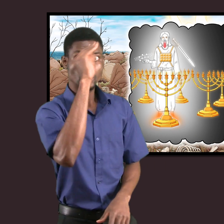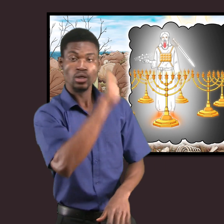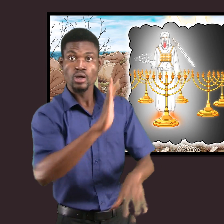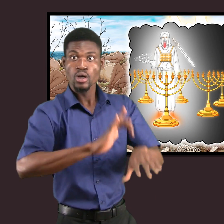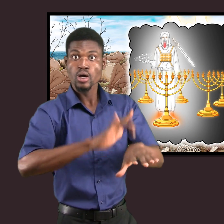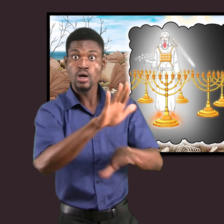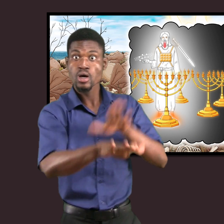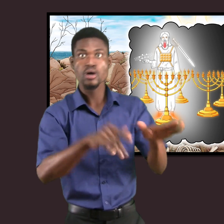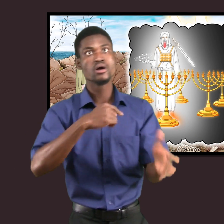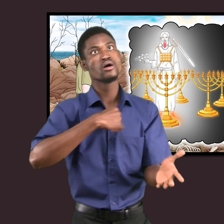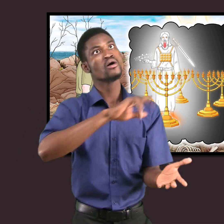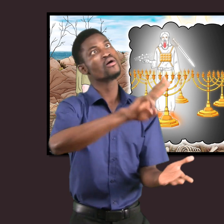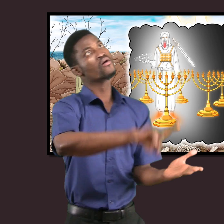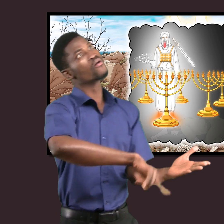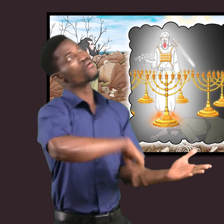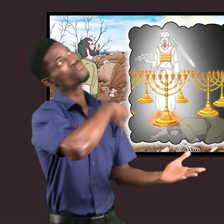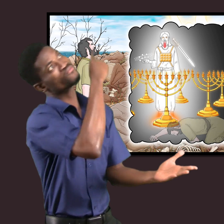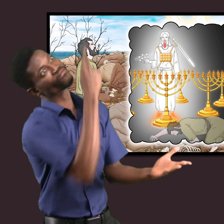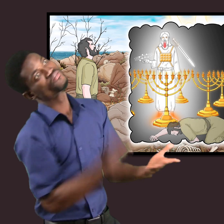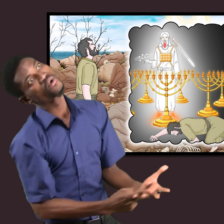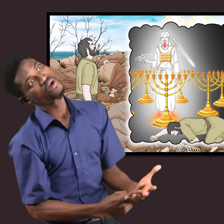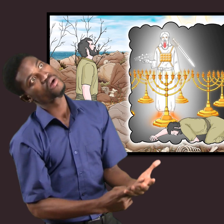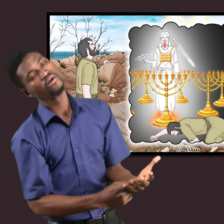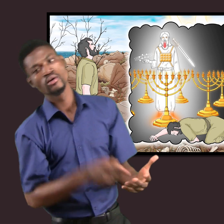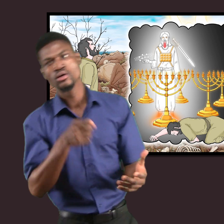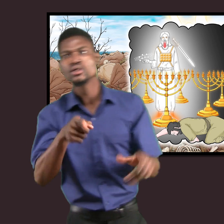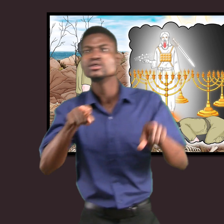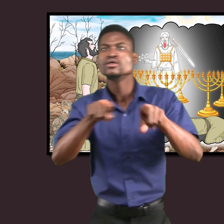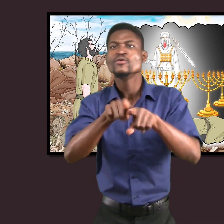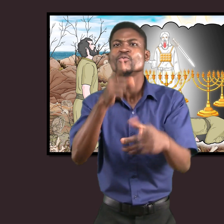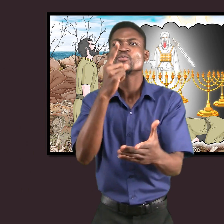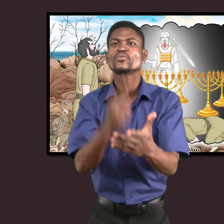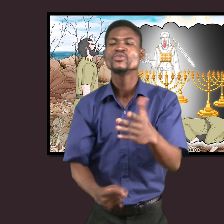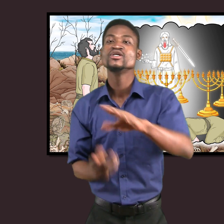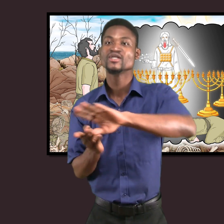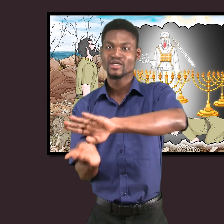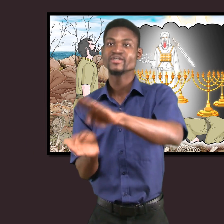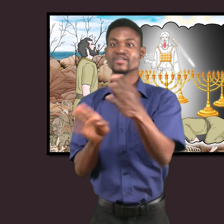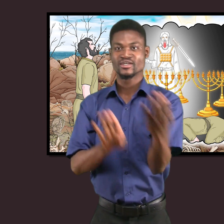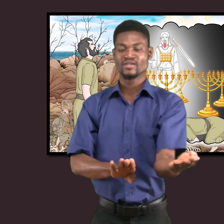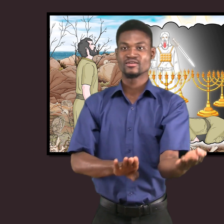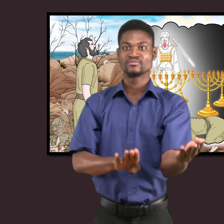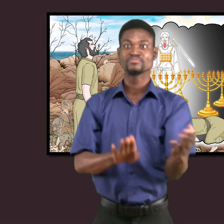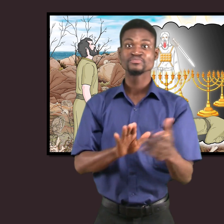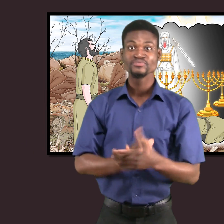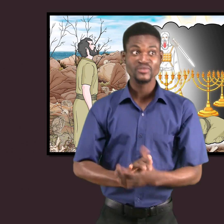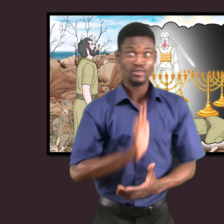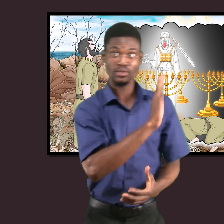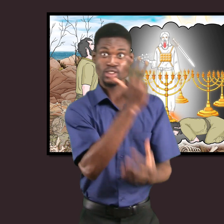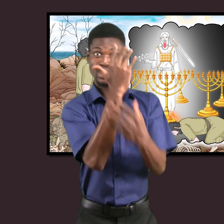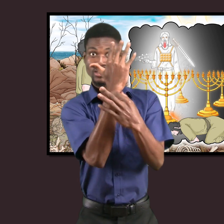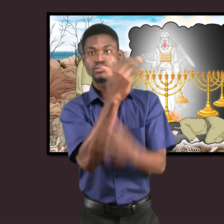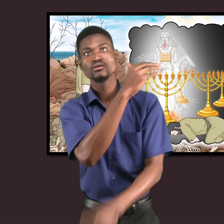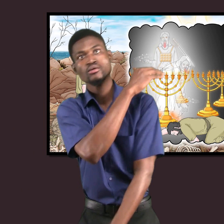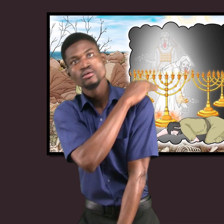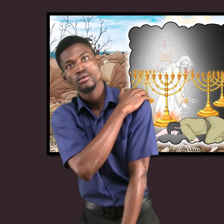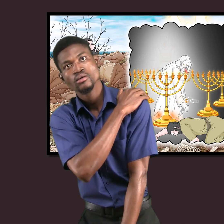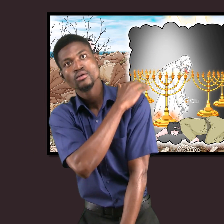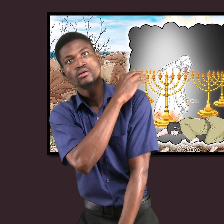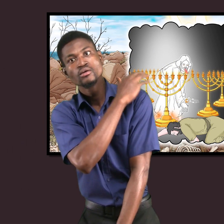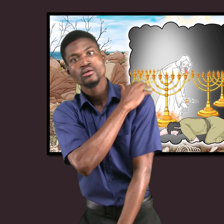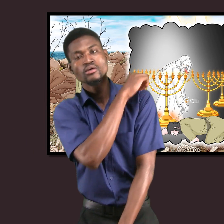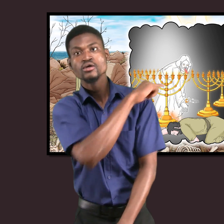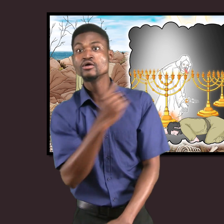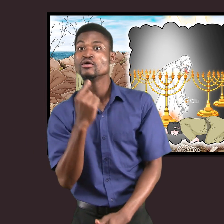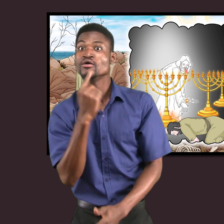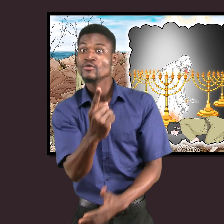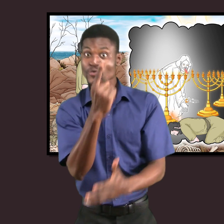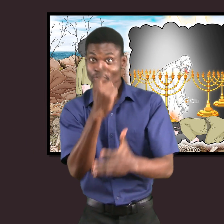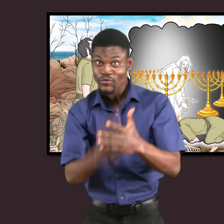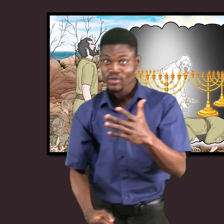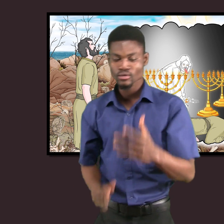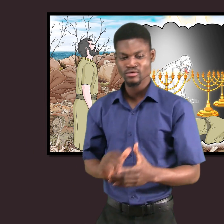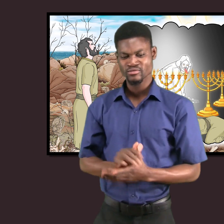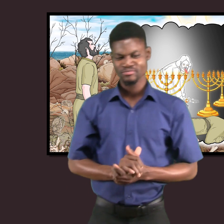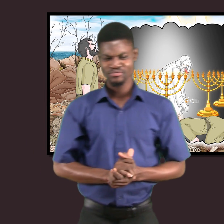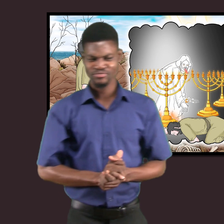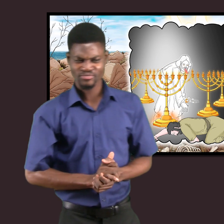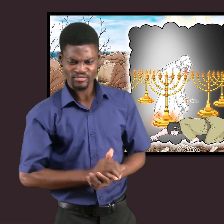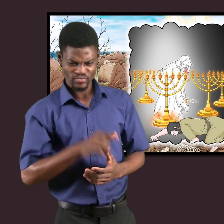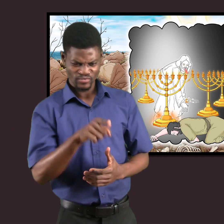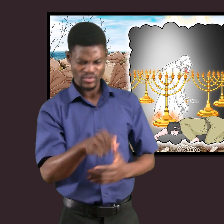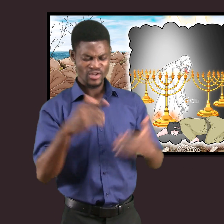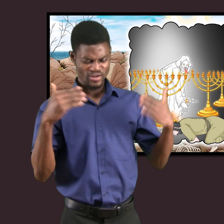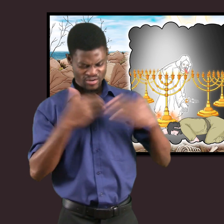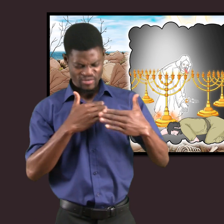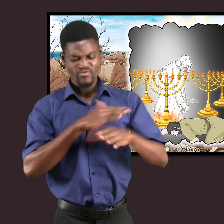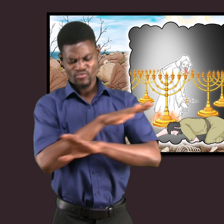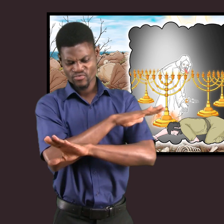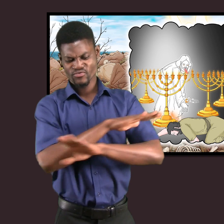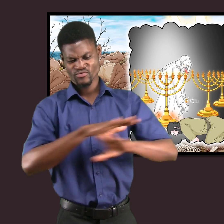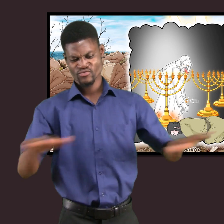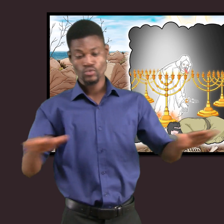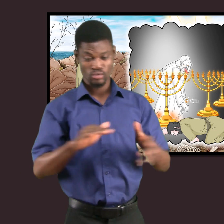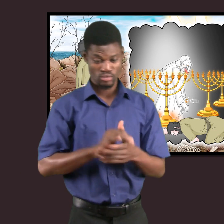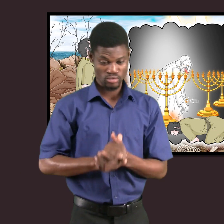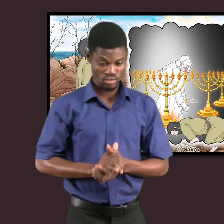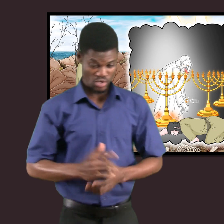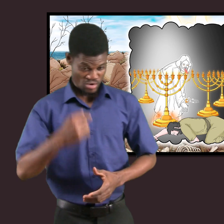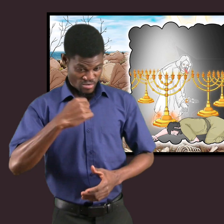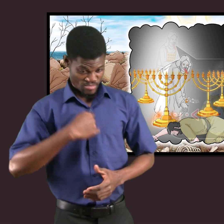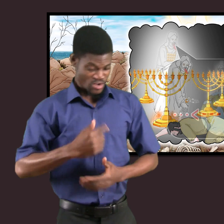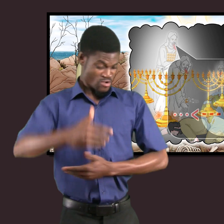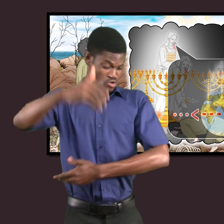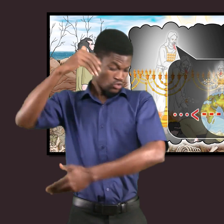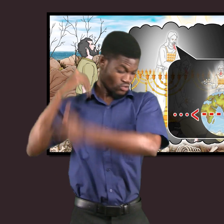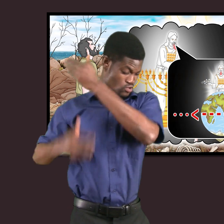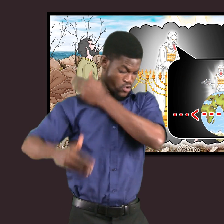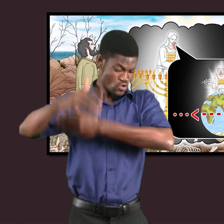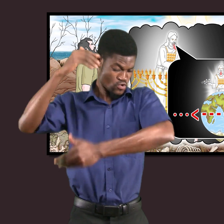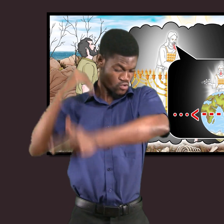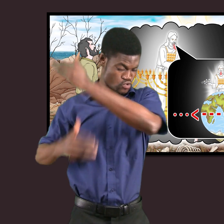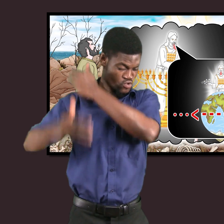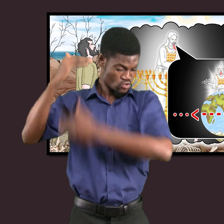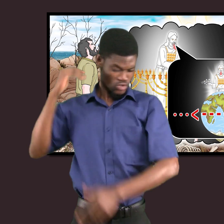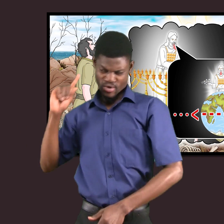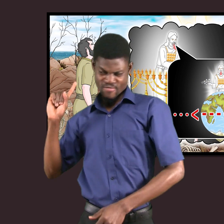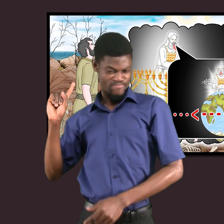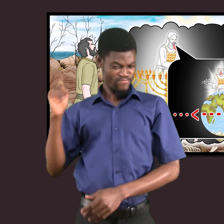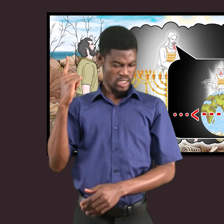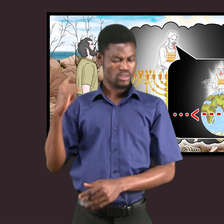But He placed His right hand on me and said, “Do not be afraid.